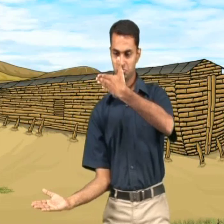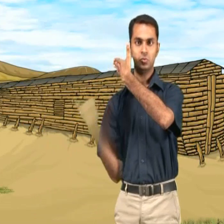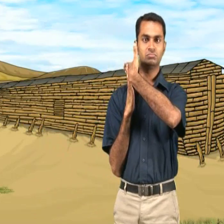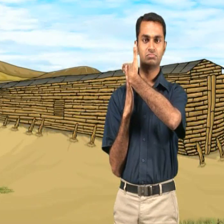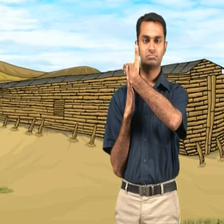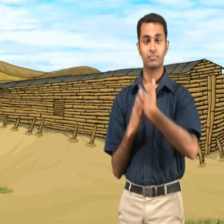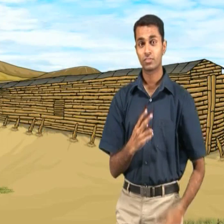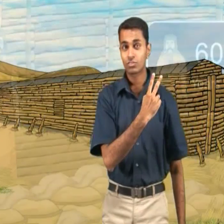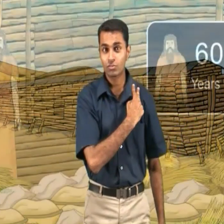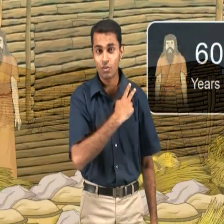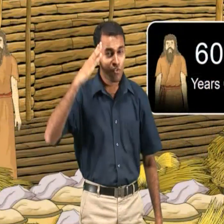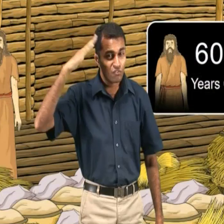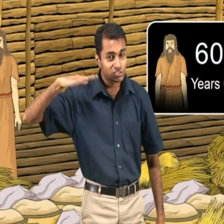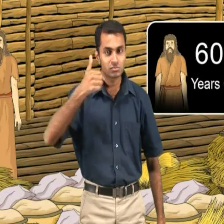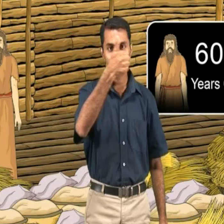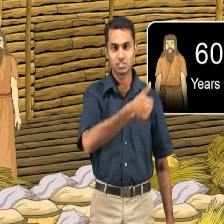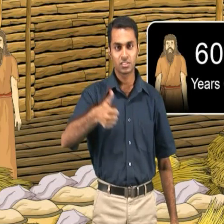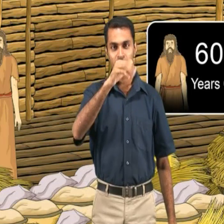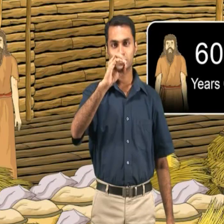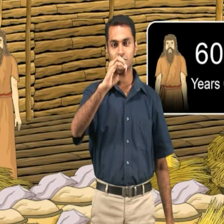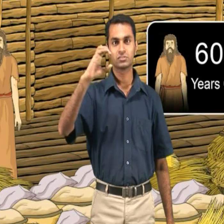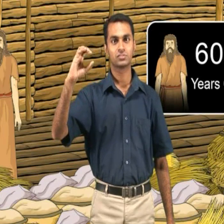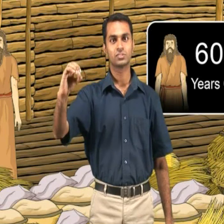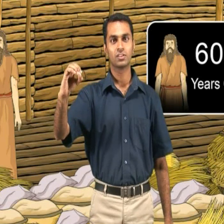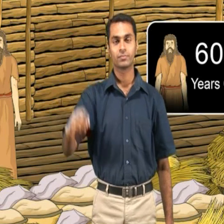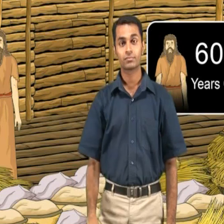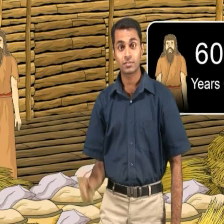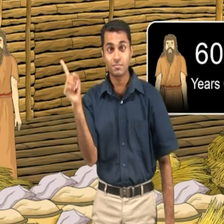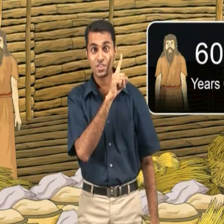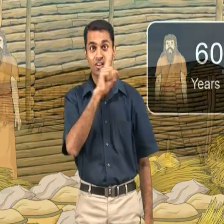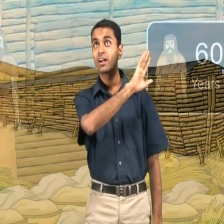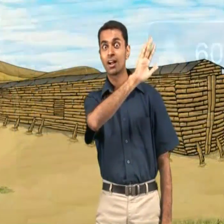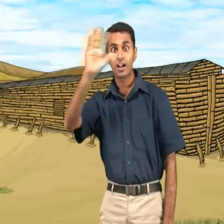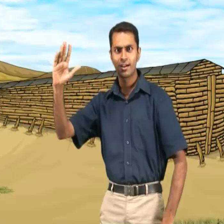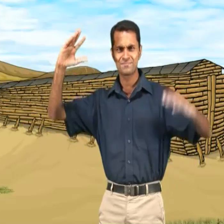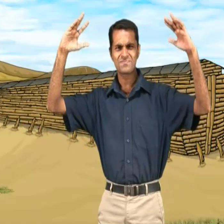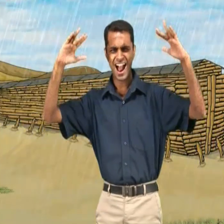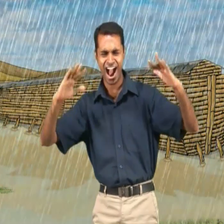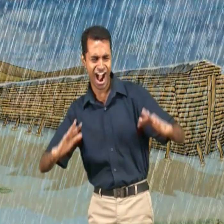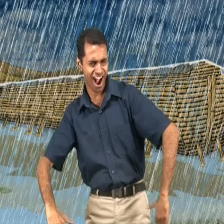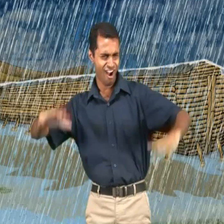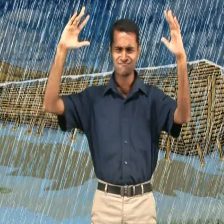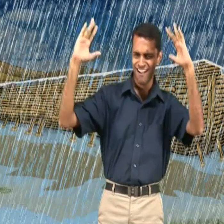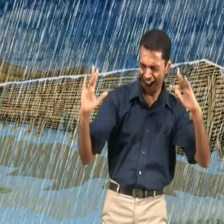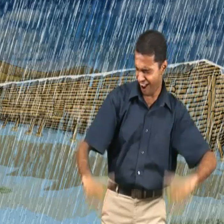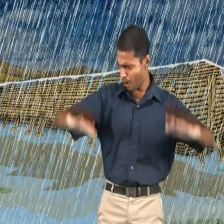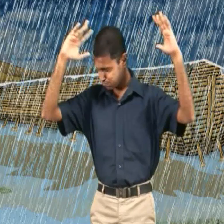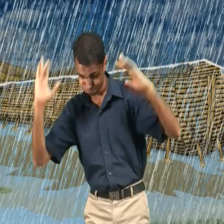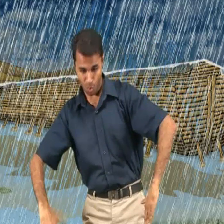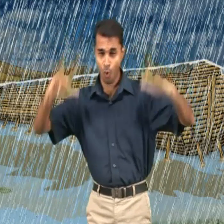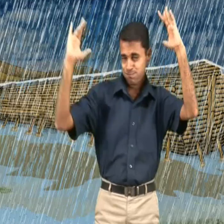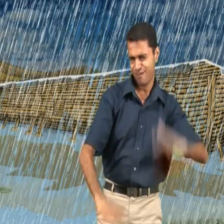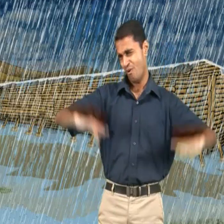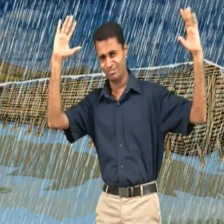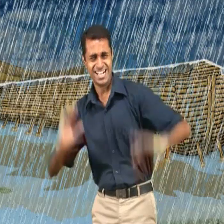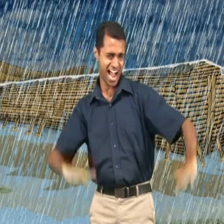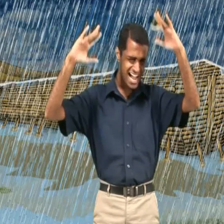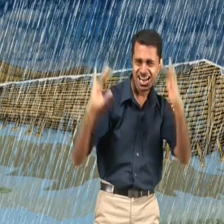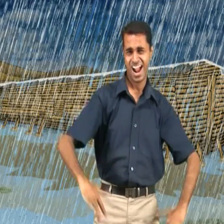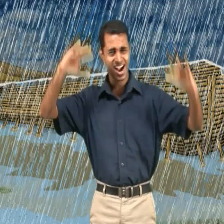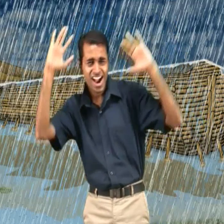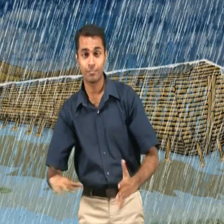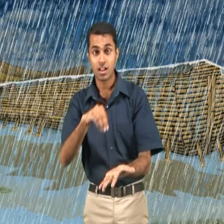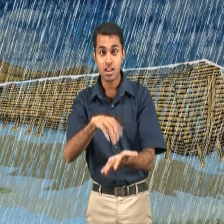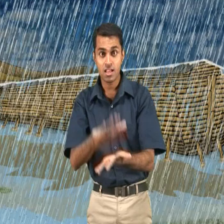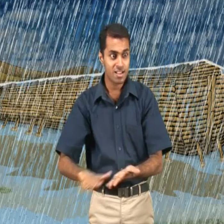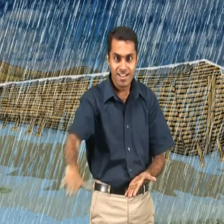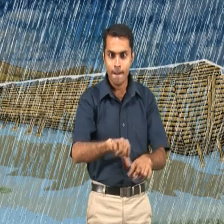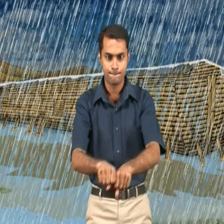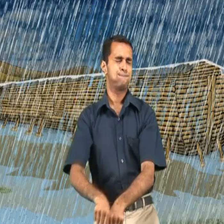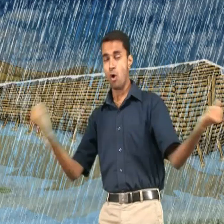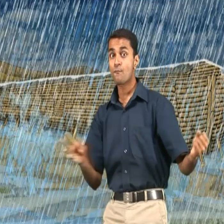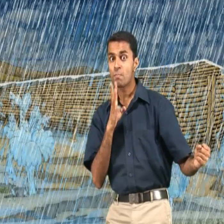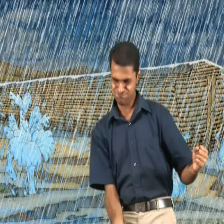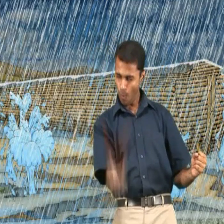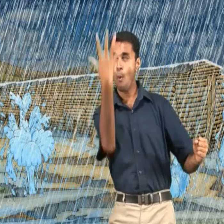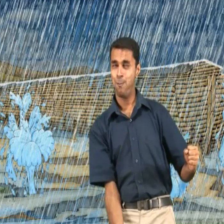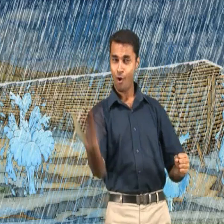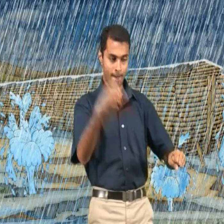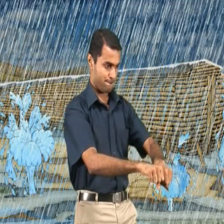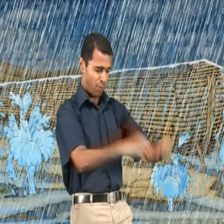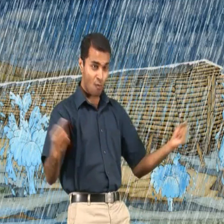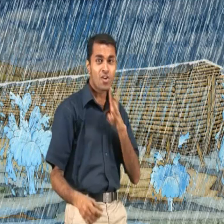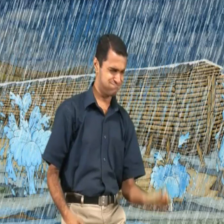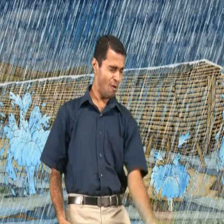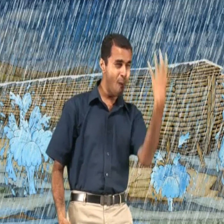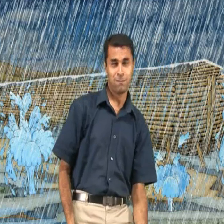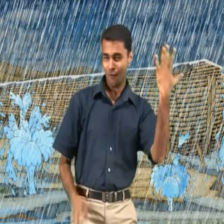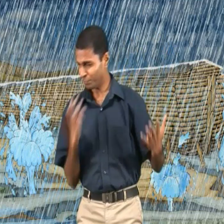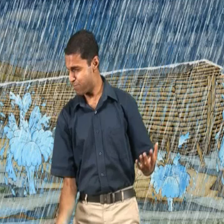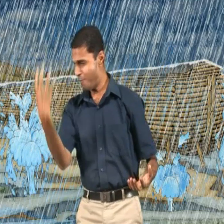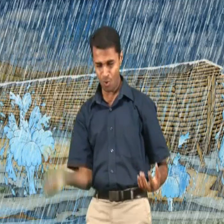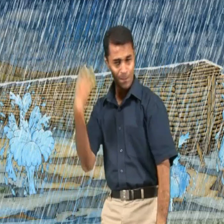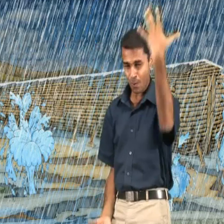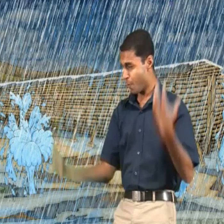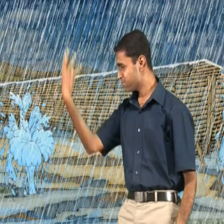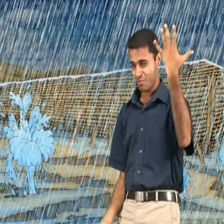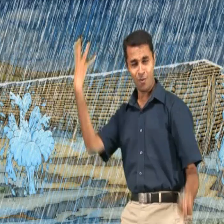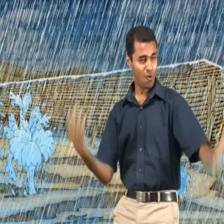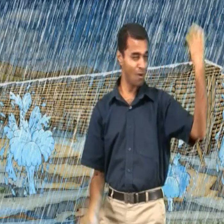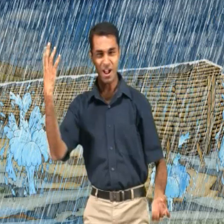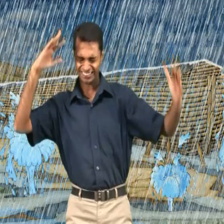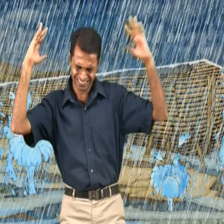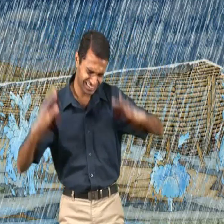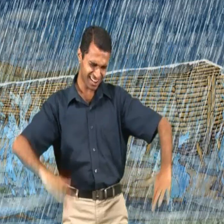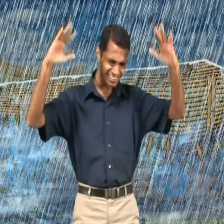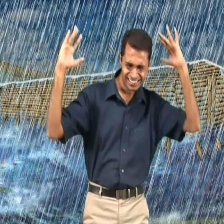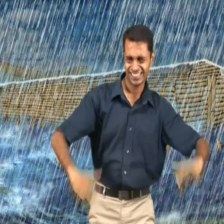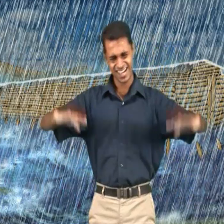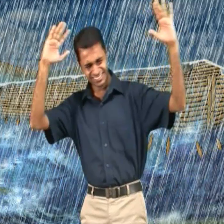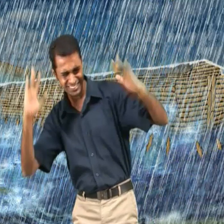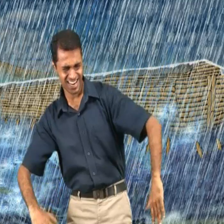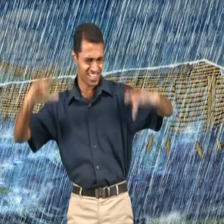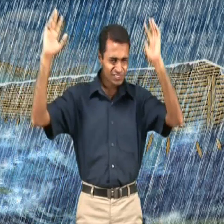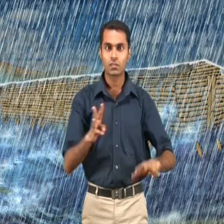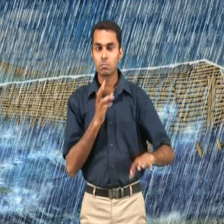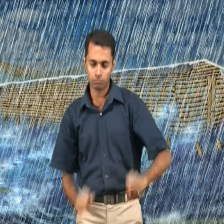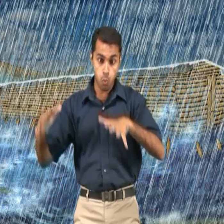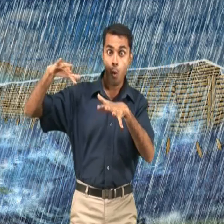In the six hundredth year of Noah’s life, on the seventeenth day of the second month, all the fountains of the great deep burst forth, and the floodgates of the heavens were opened. And the rain fell upon the earth for forty days and forty nights.